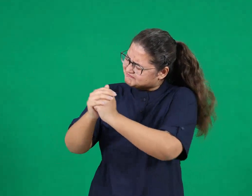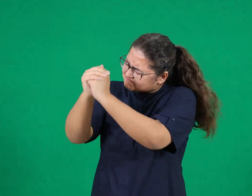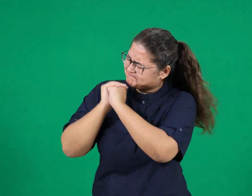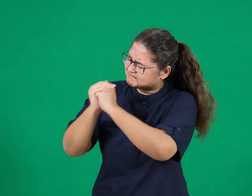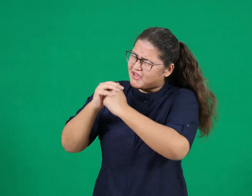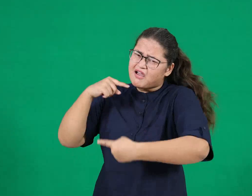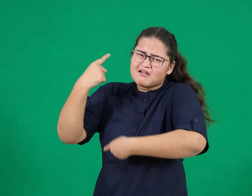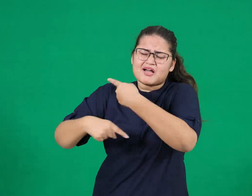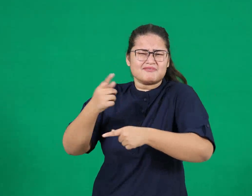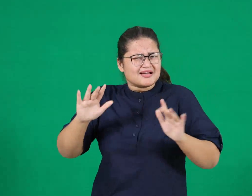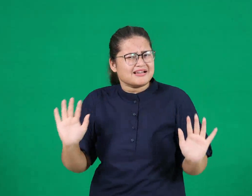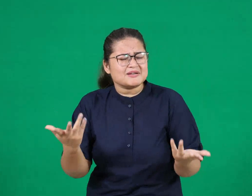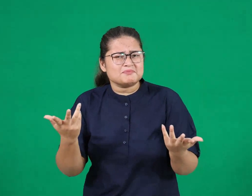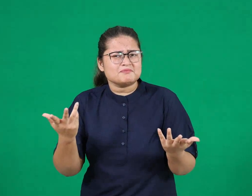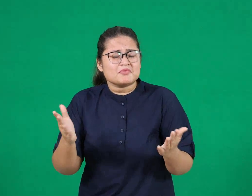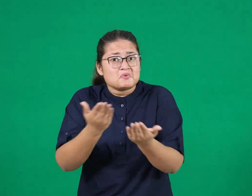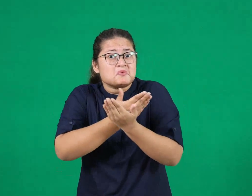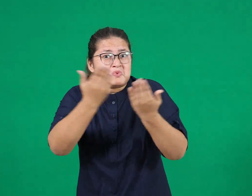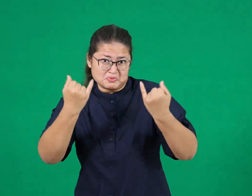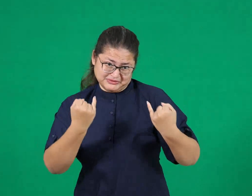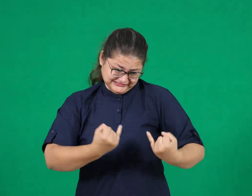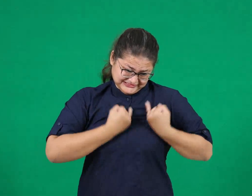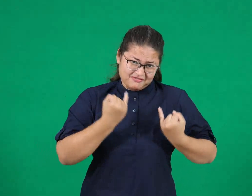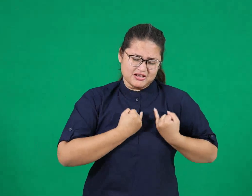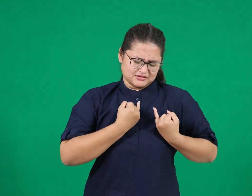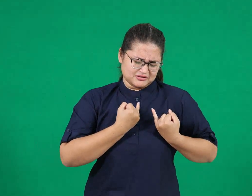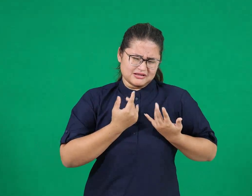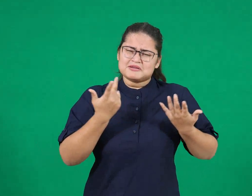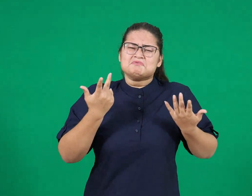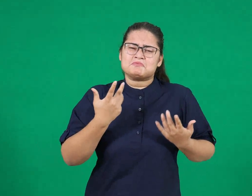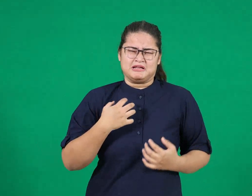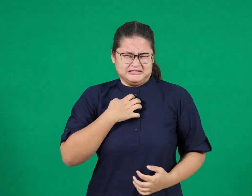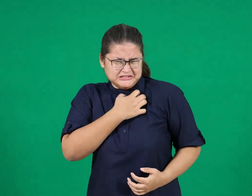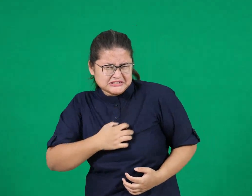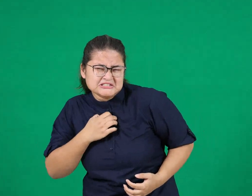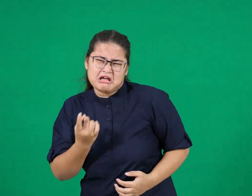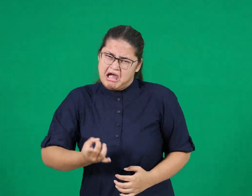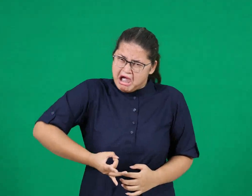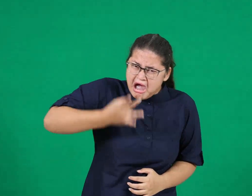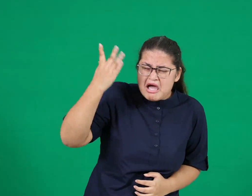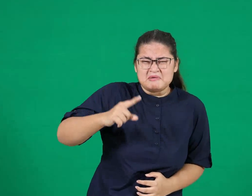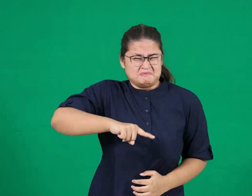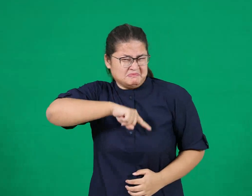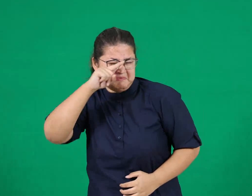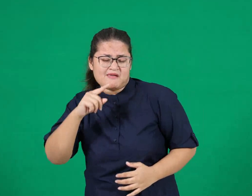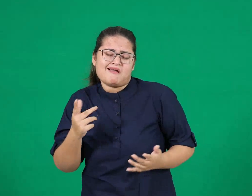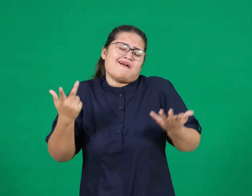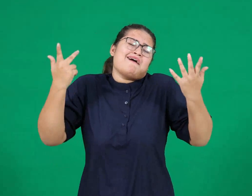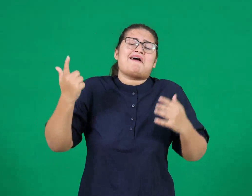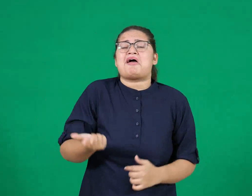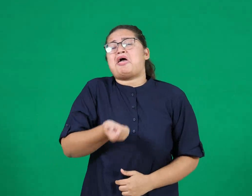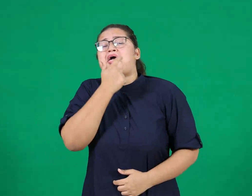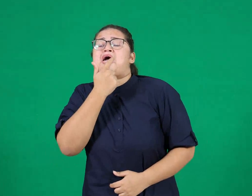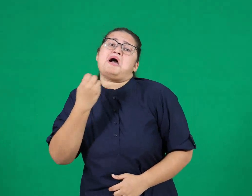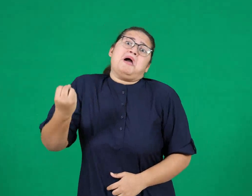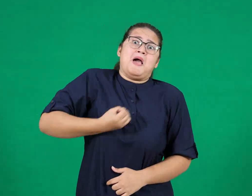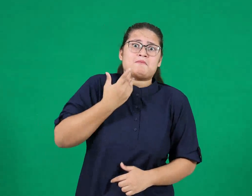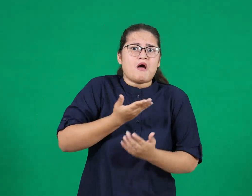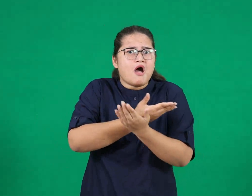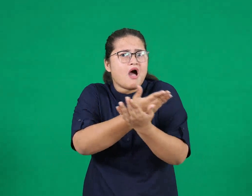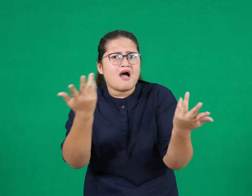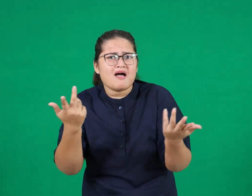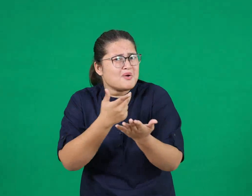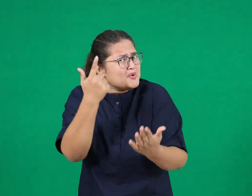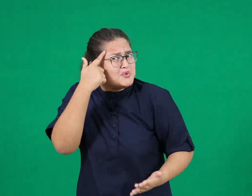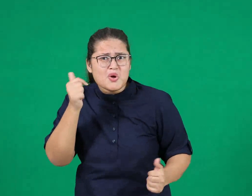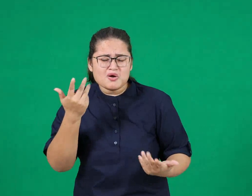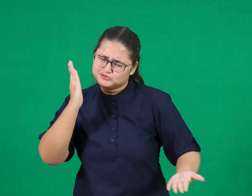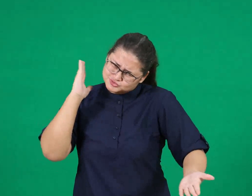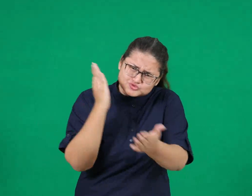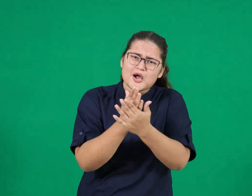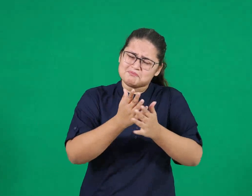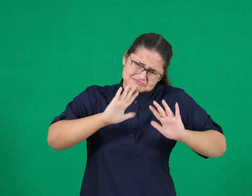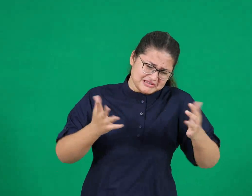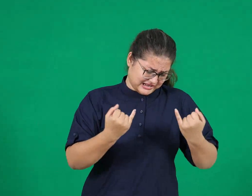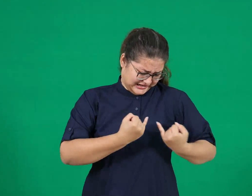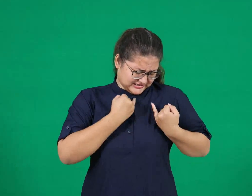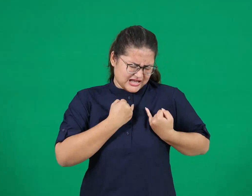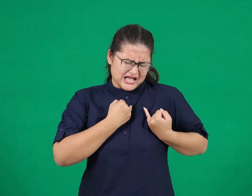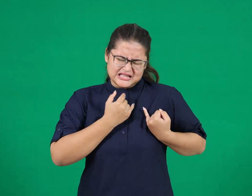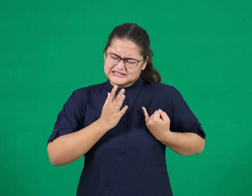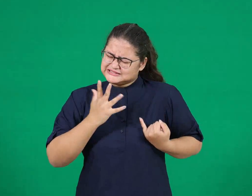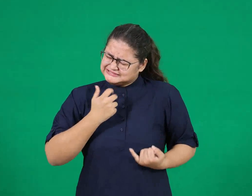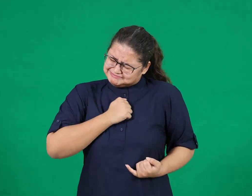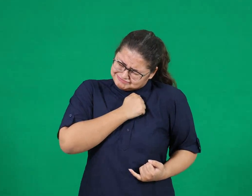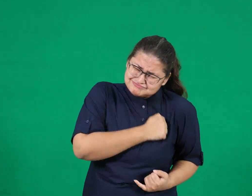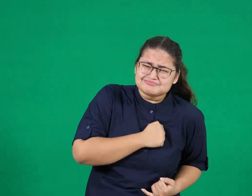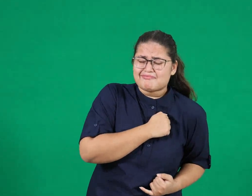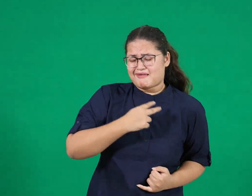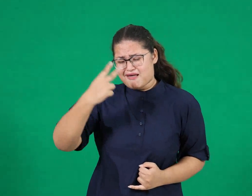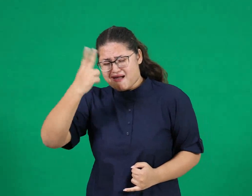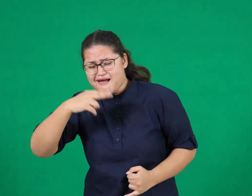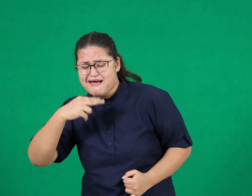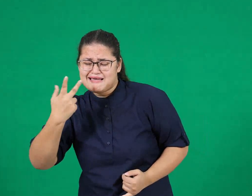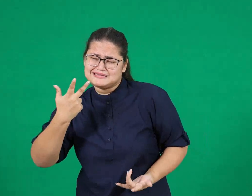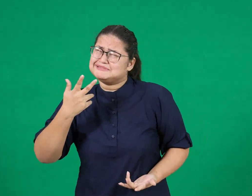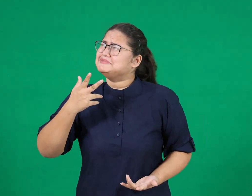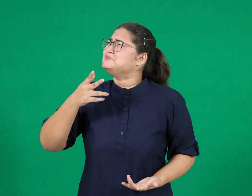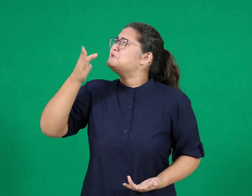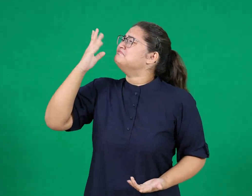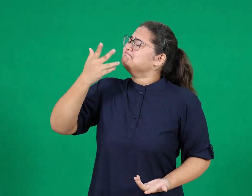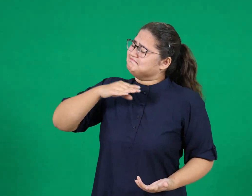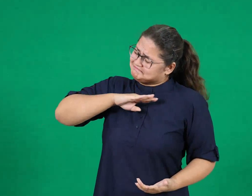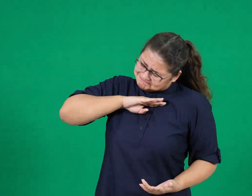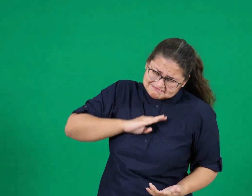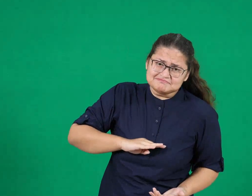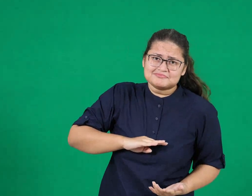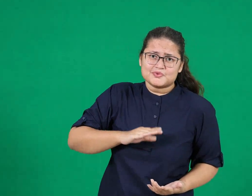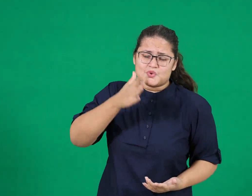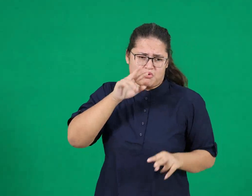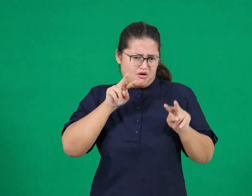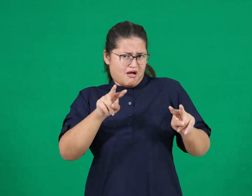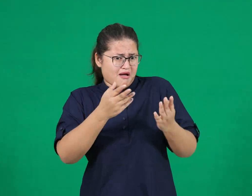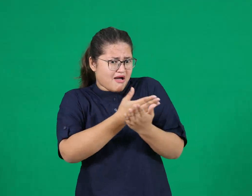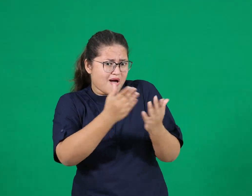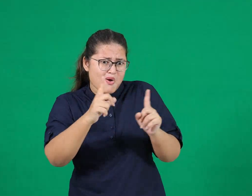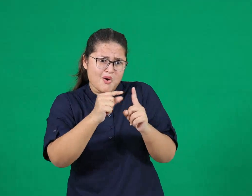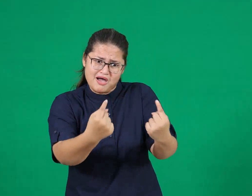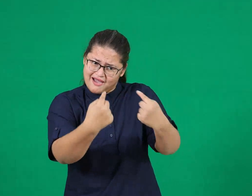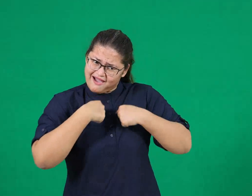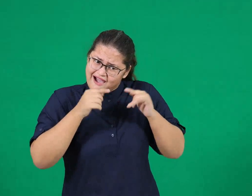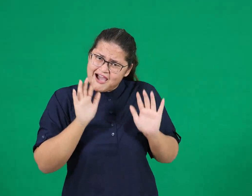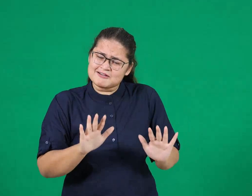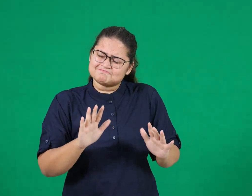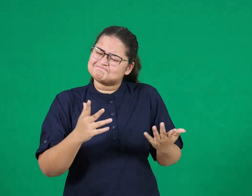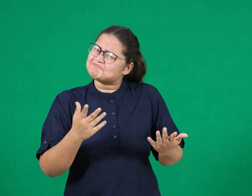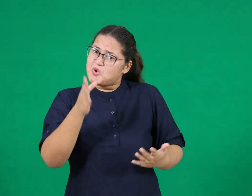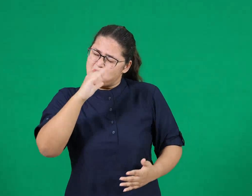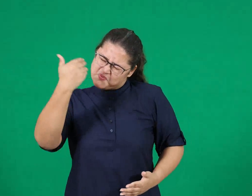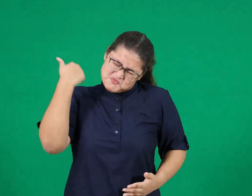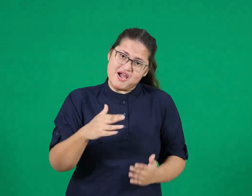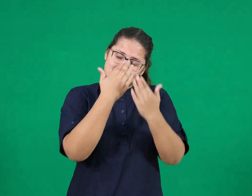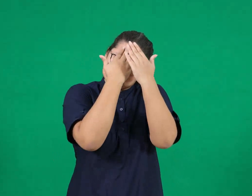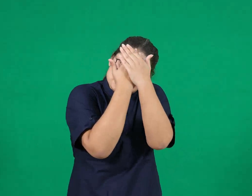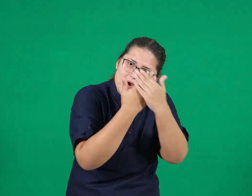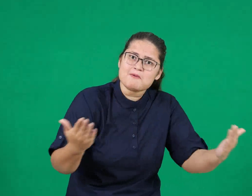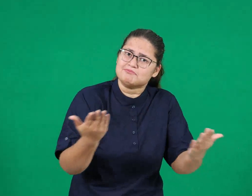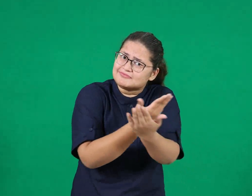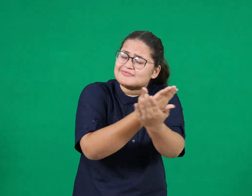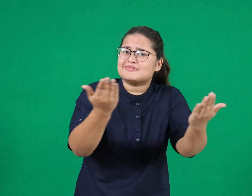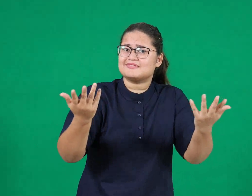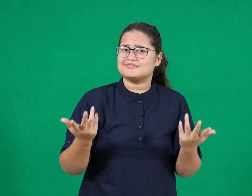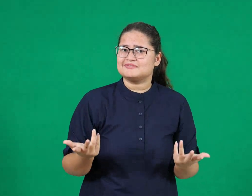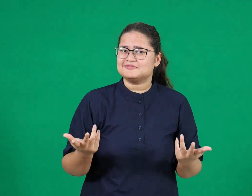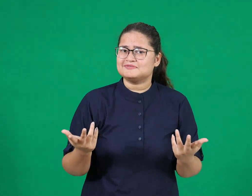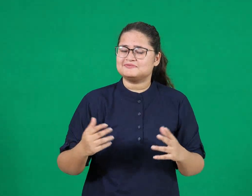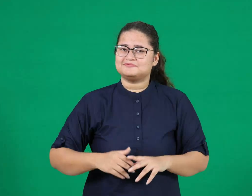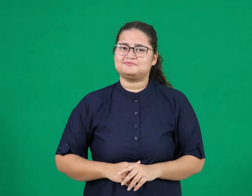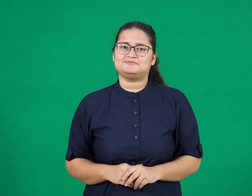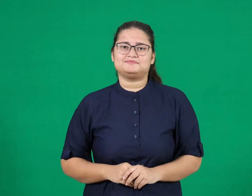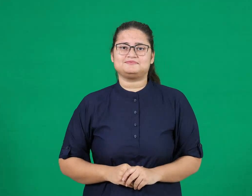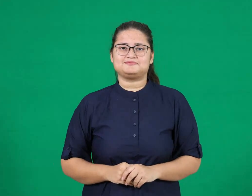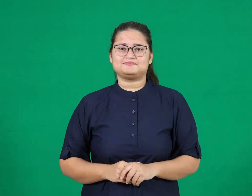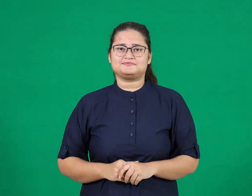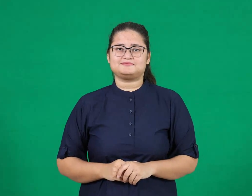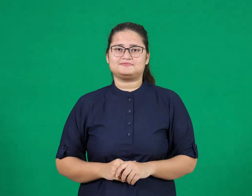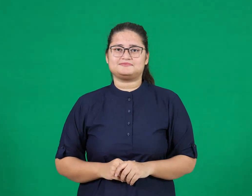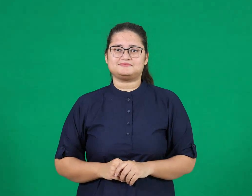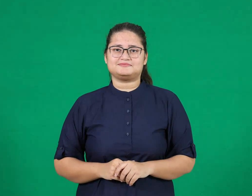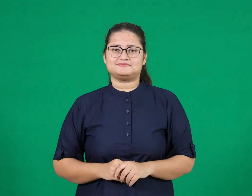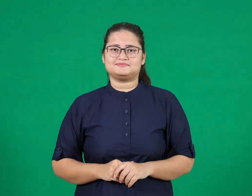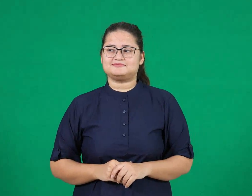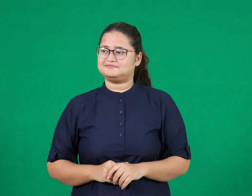Turn your laughter to mourning, and your joy to gloom. Humble yourselves before the Lord, and He will exalt you.